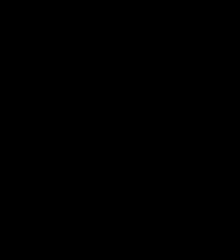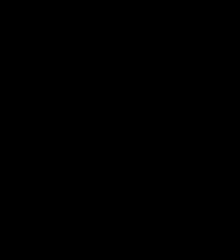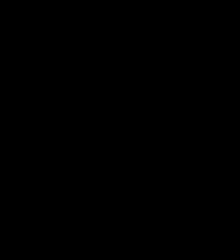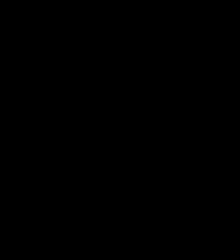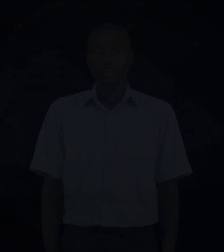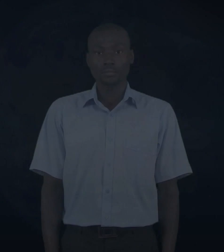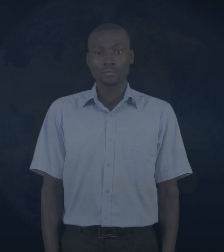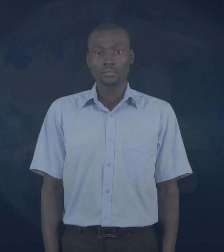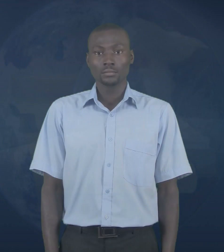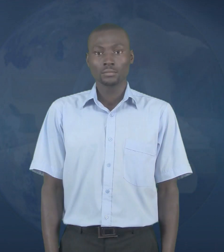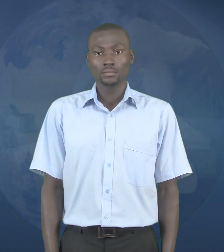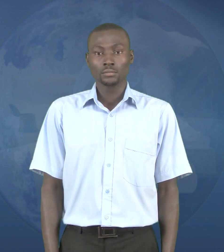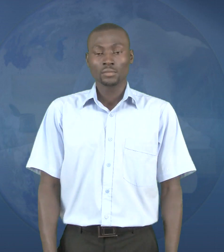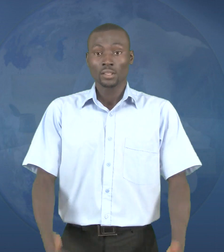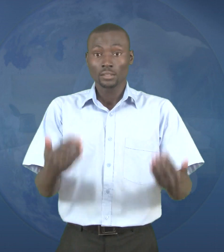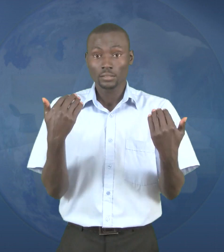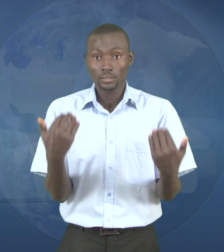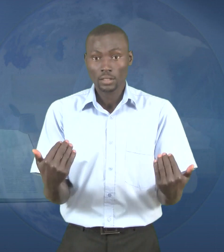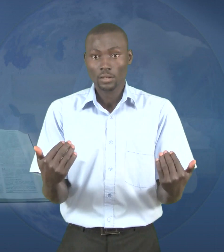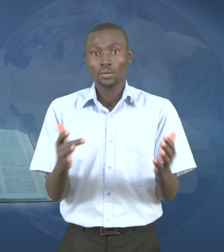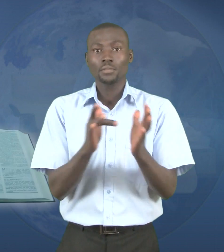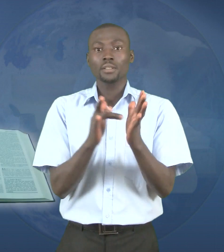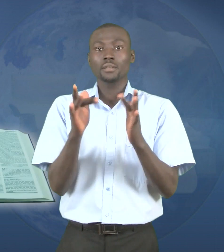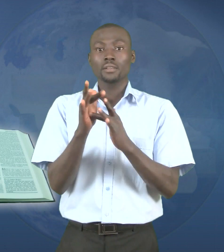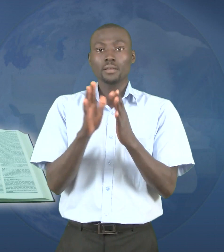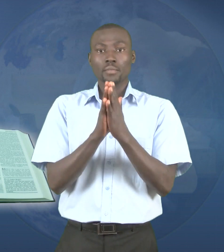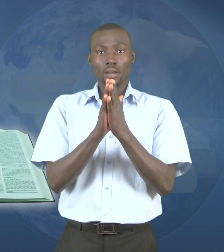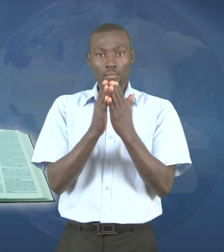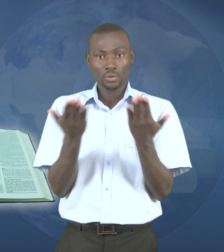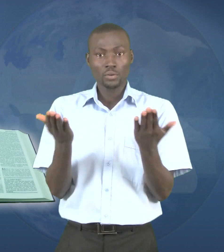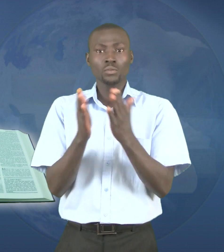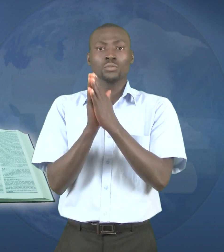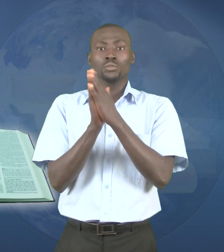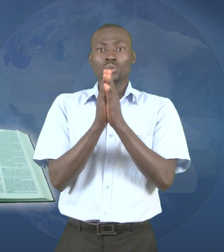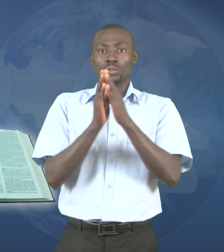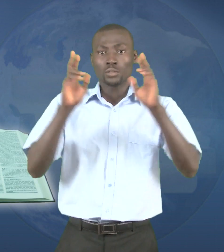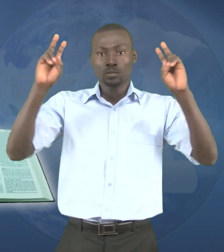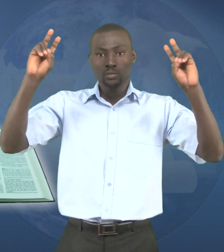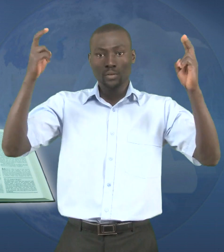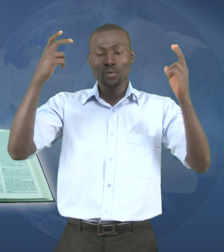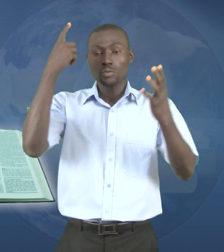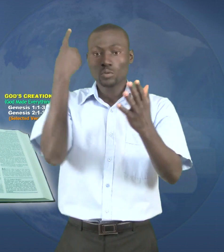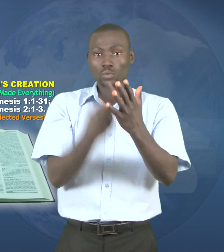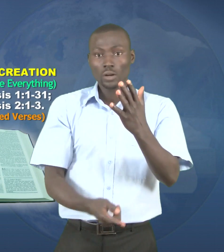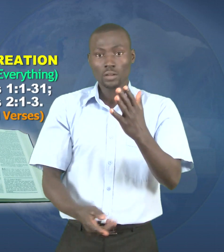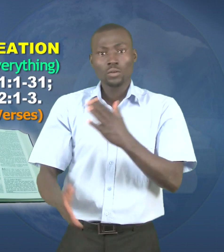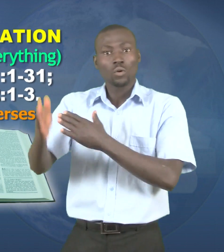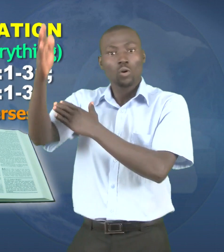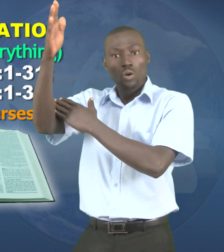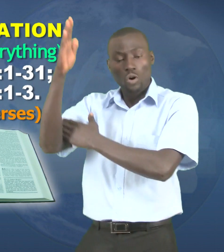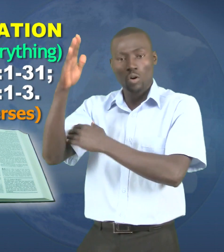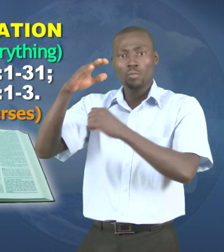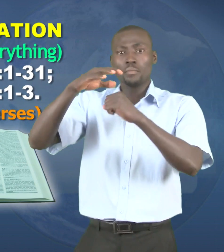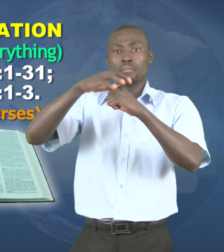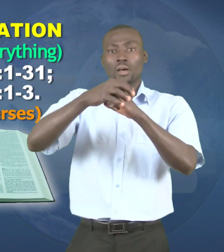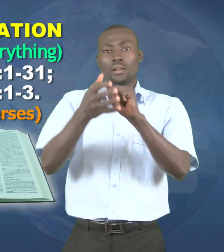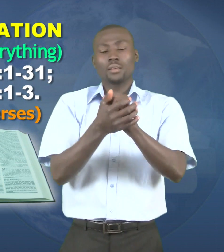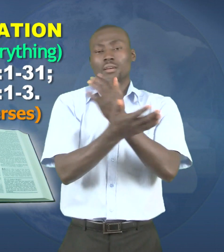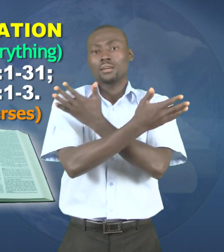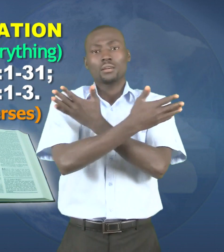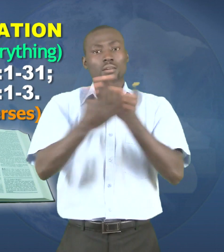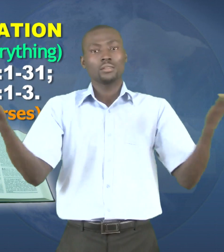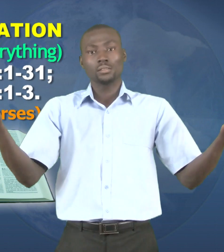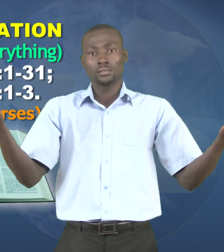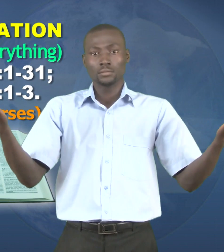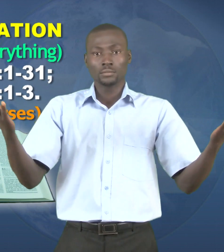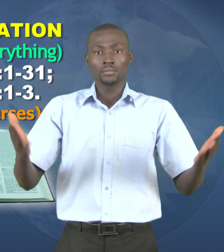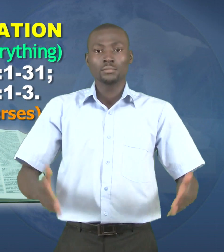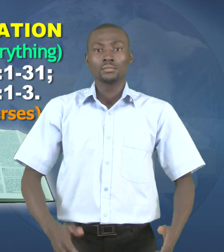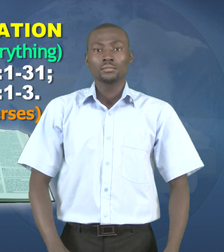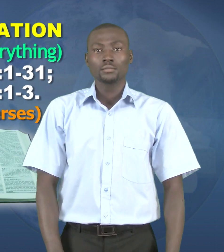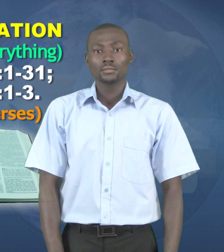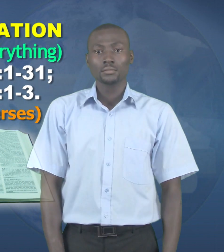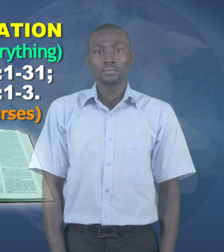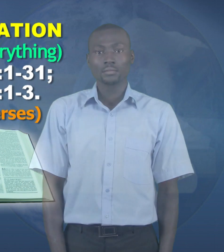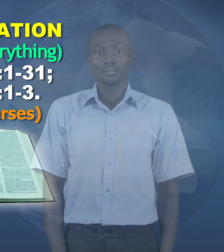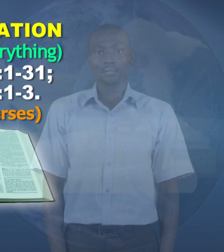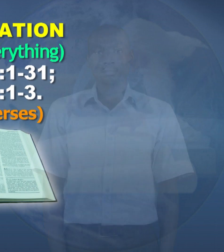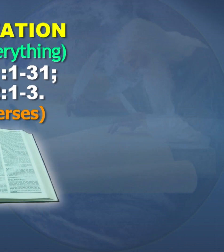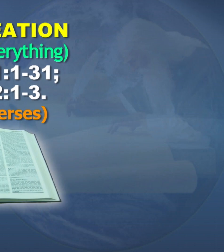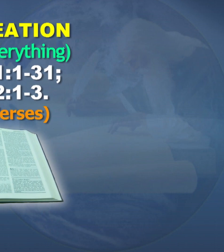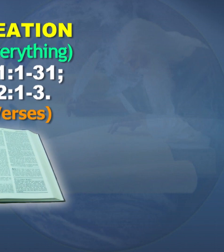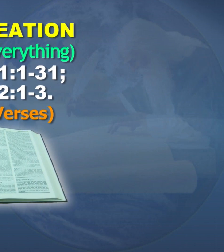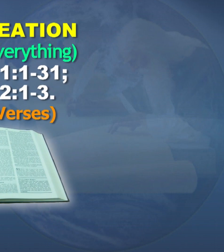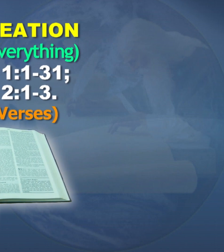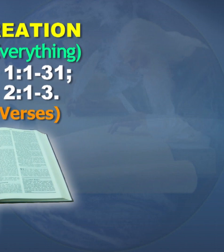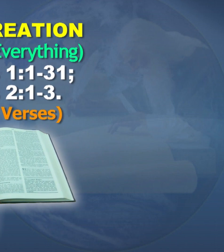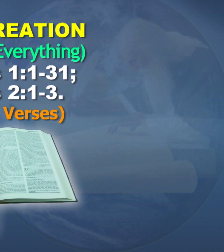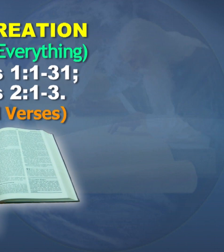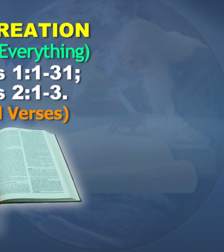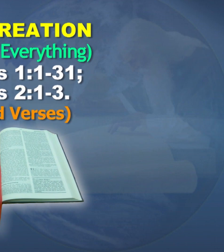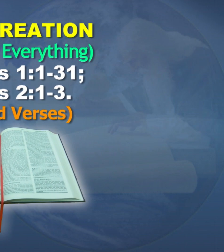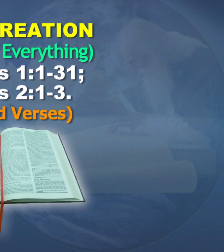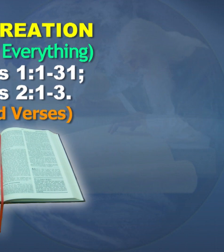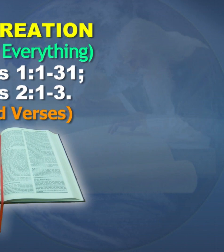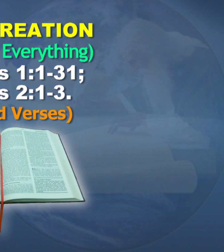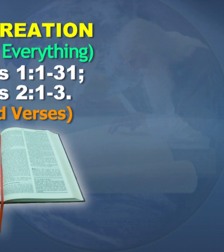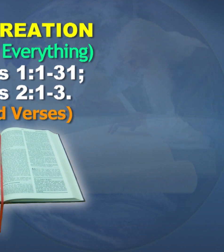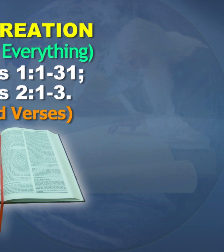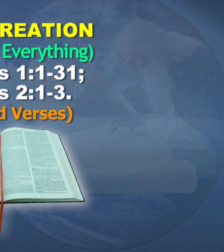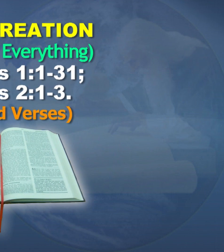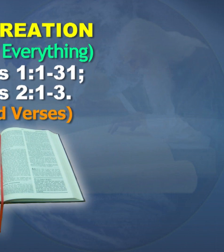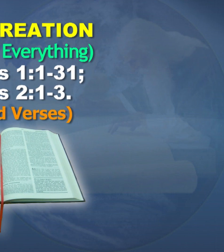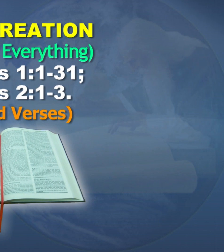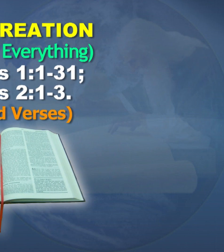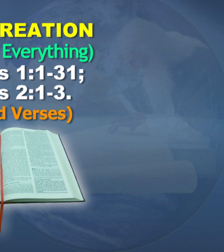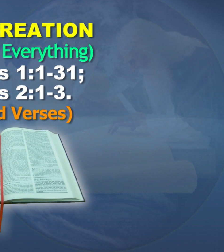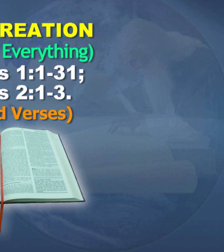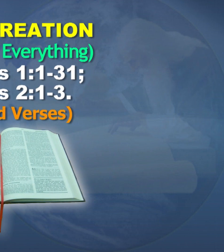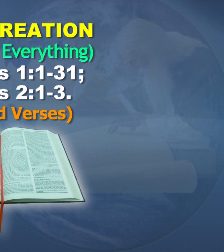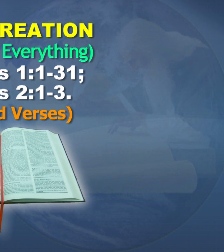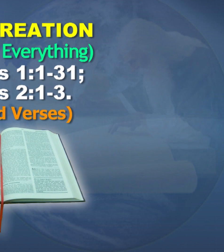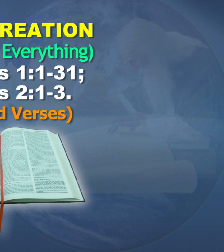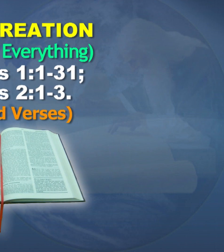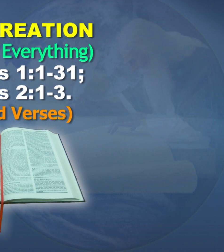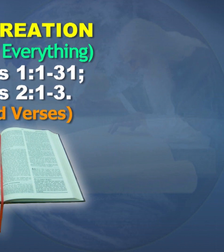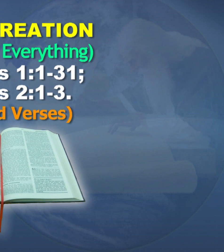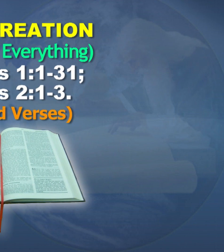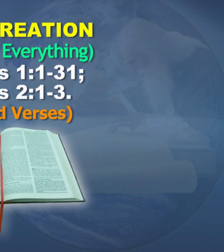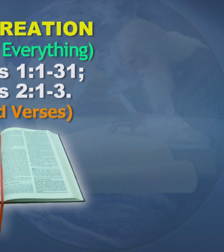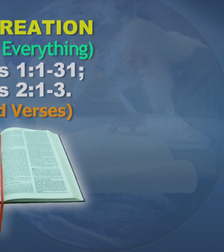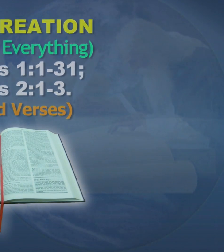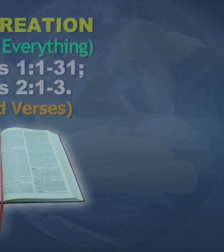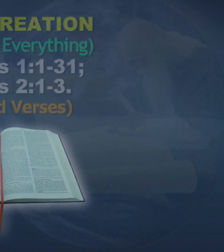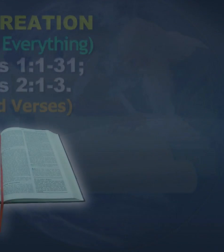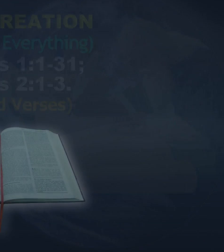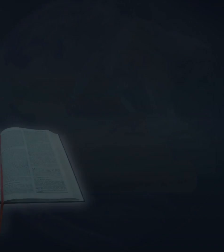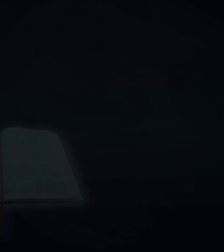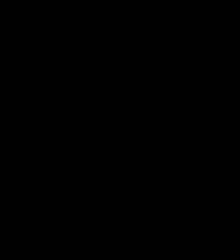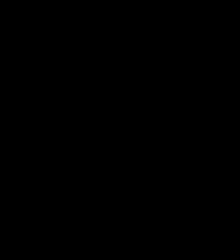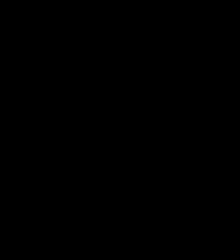God's creation (God made everything)